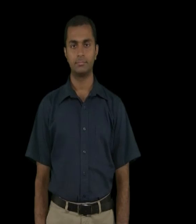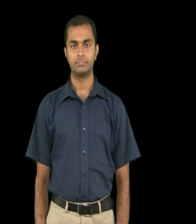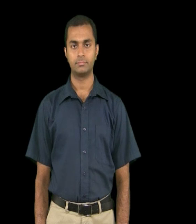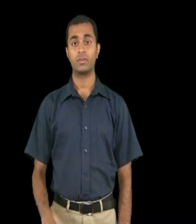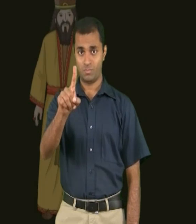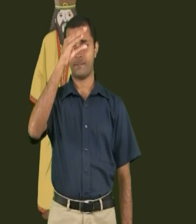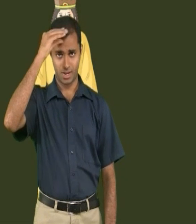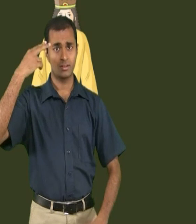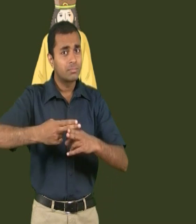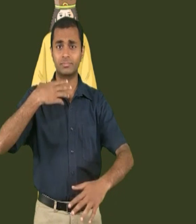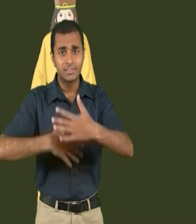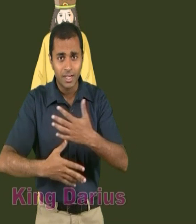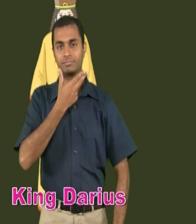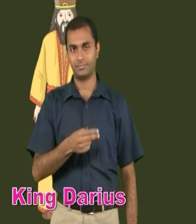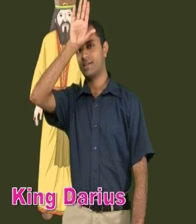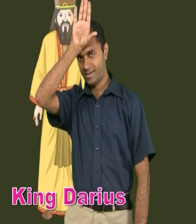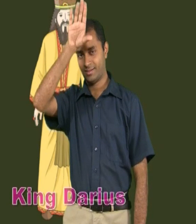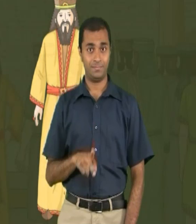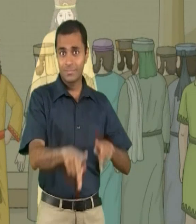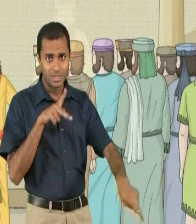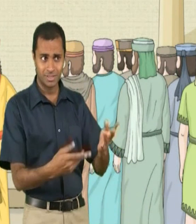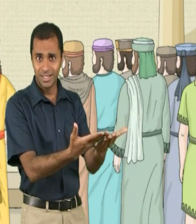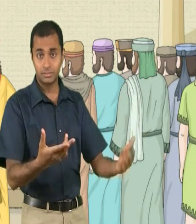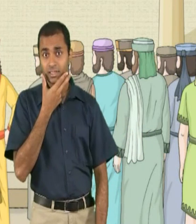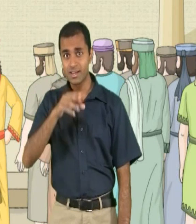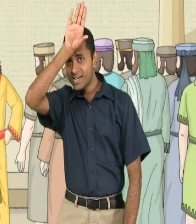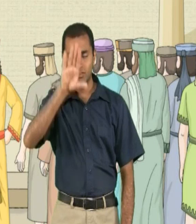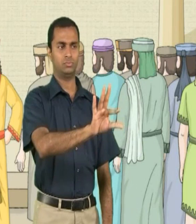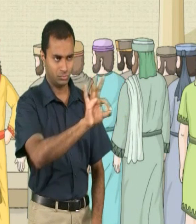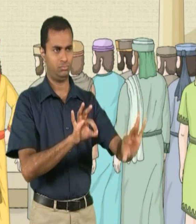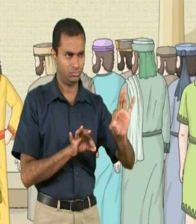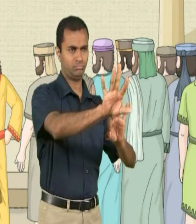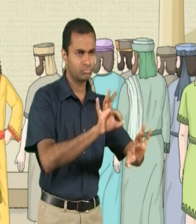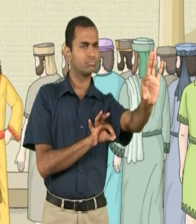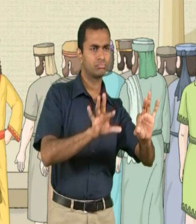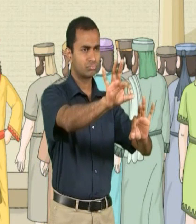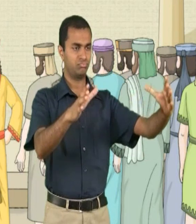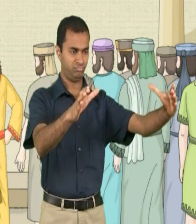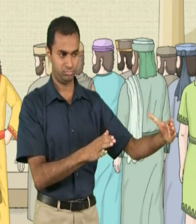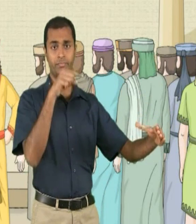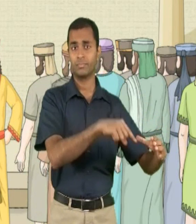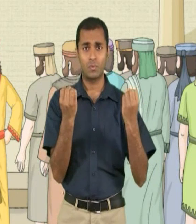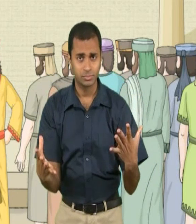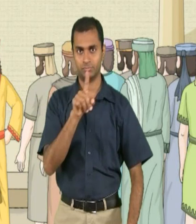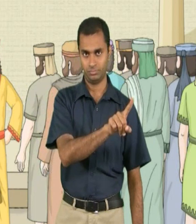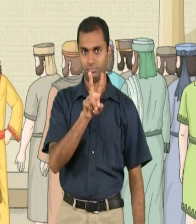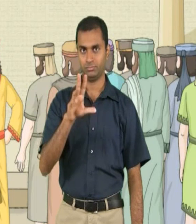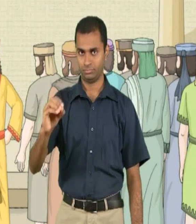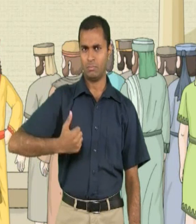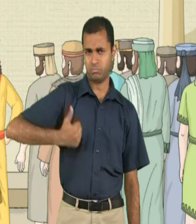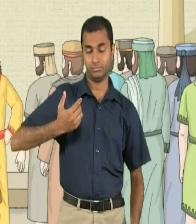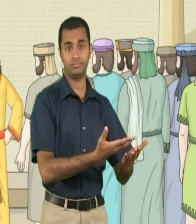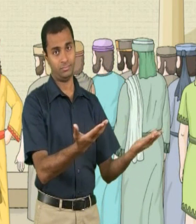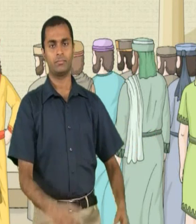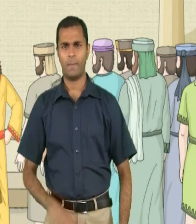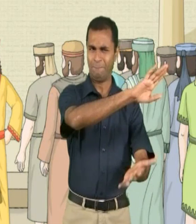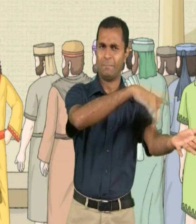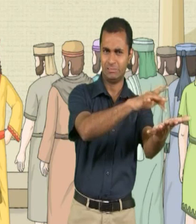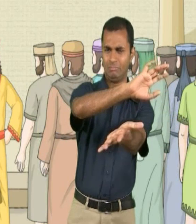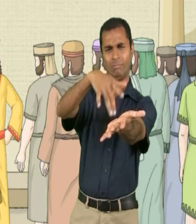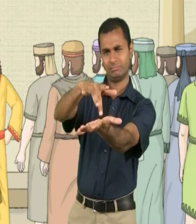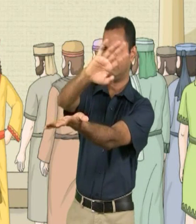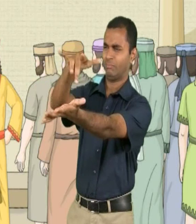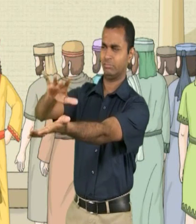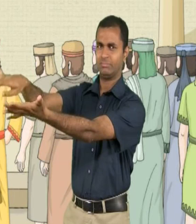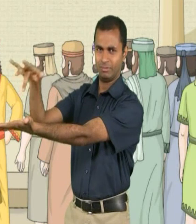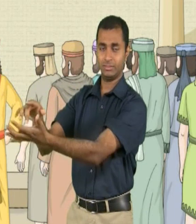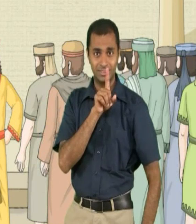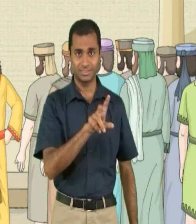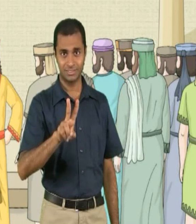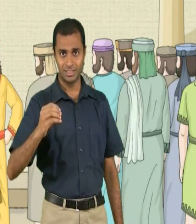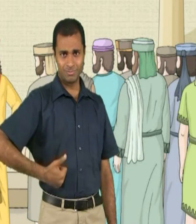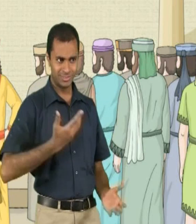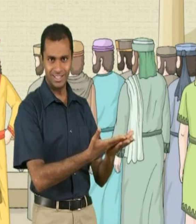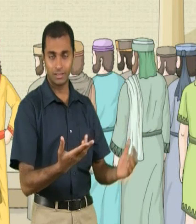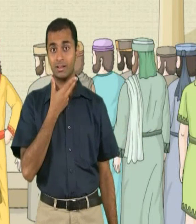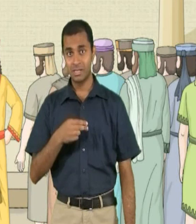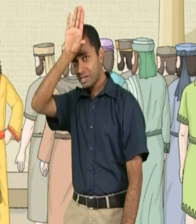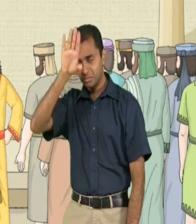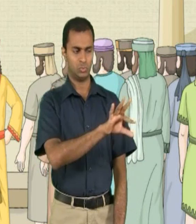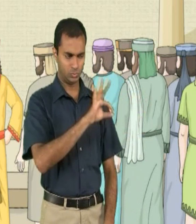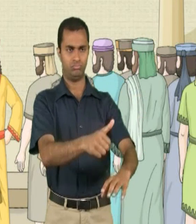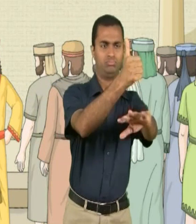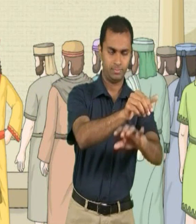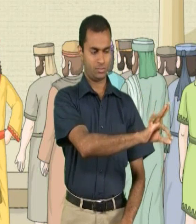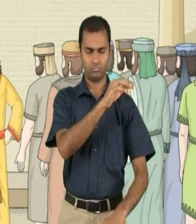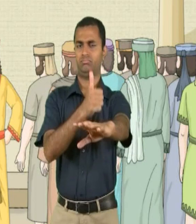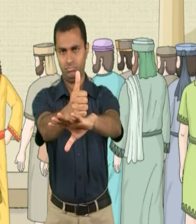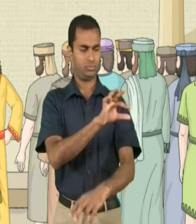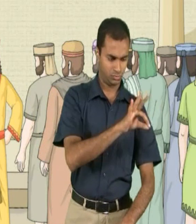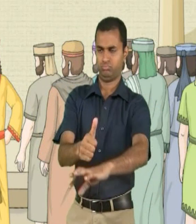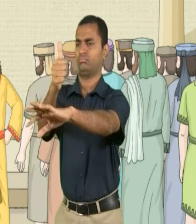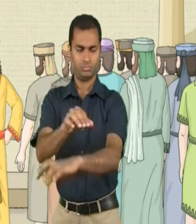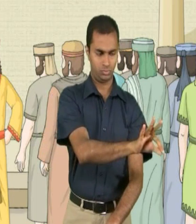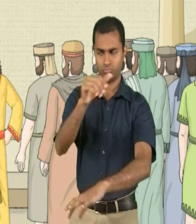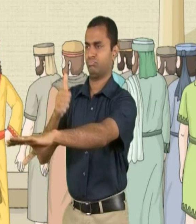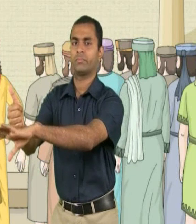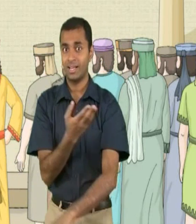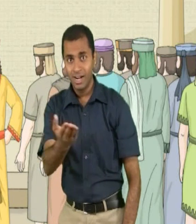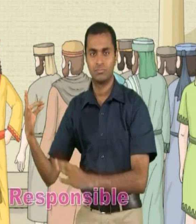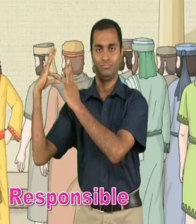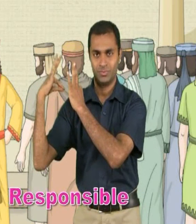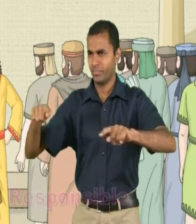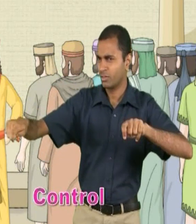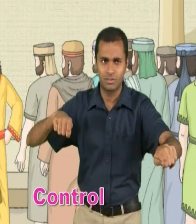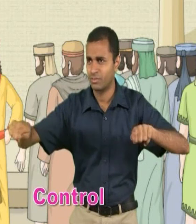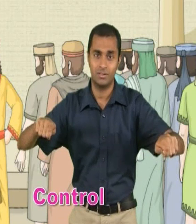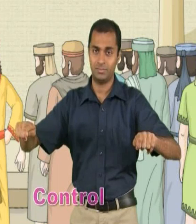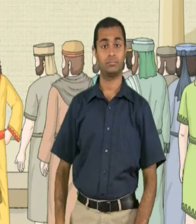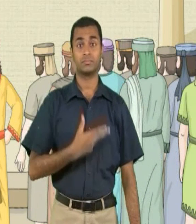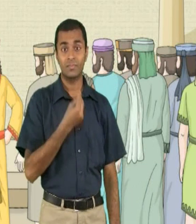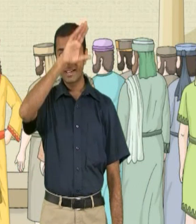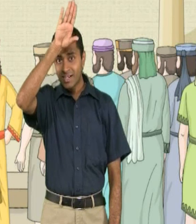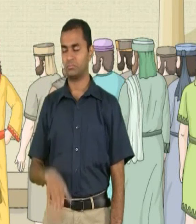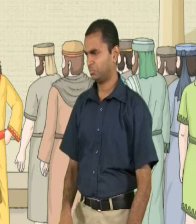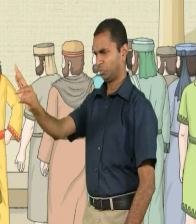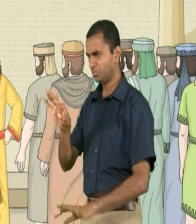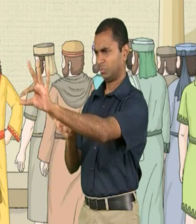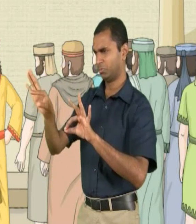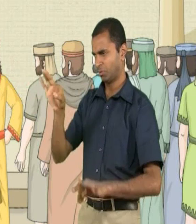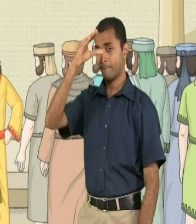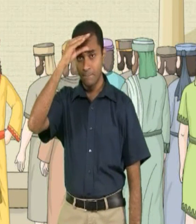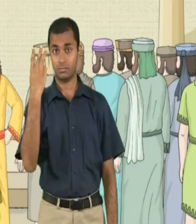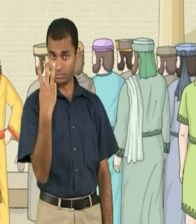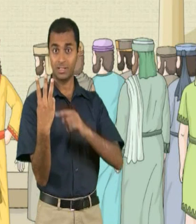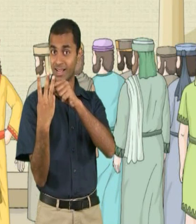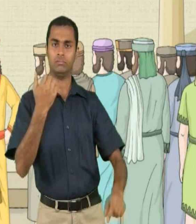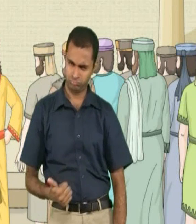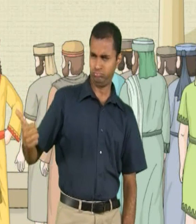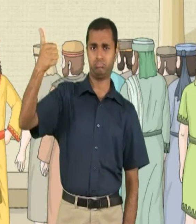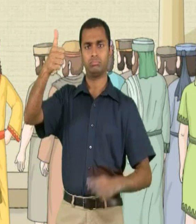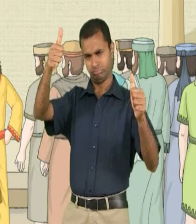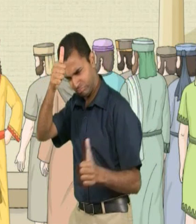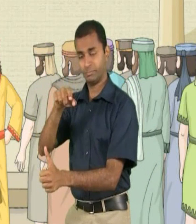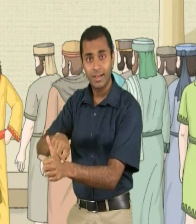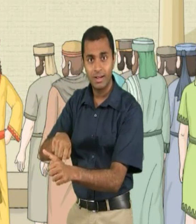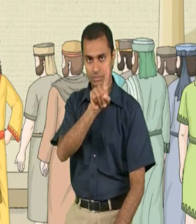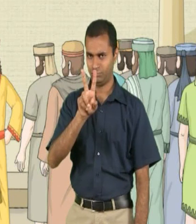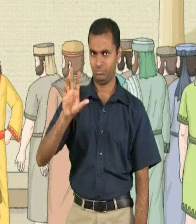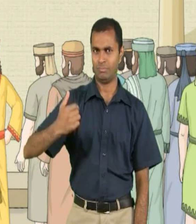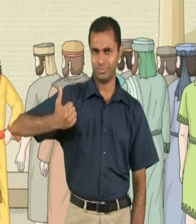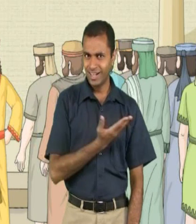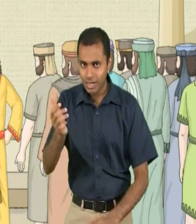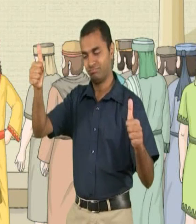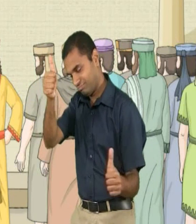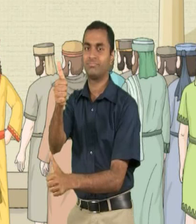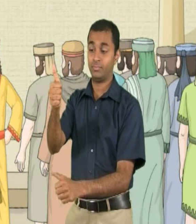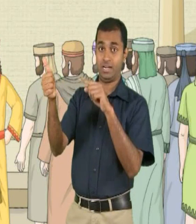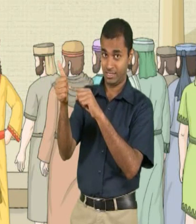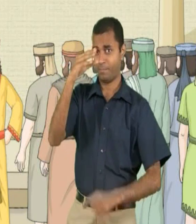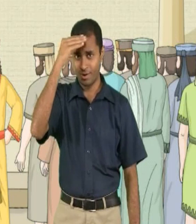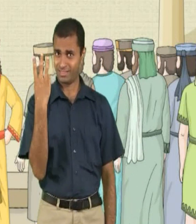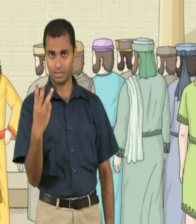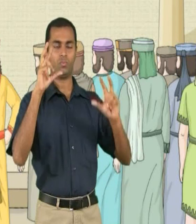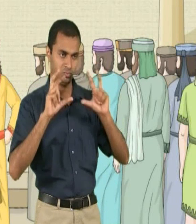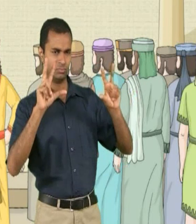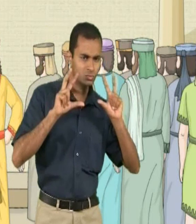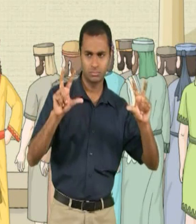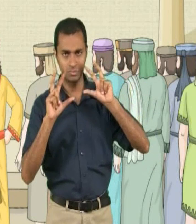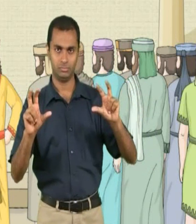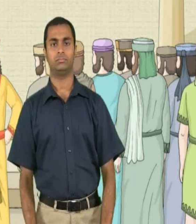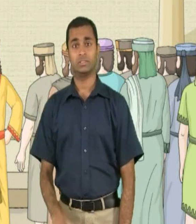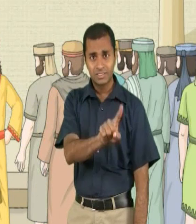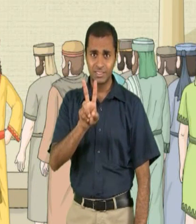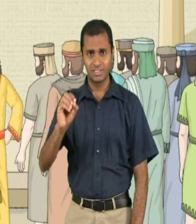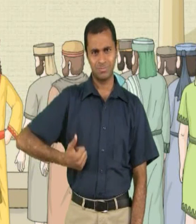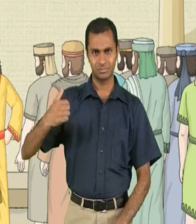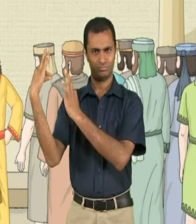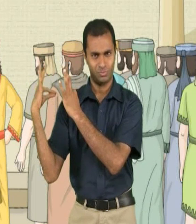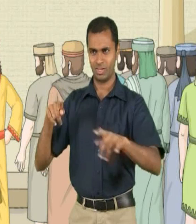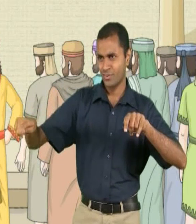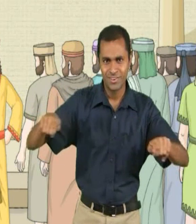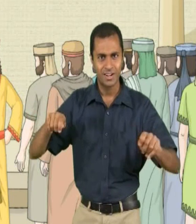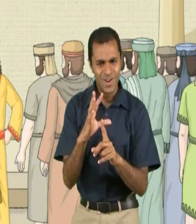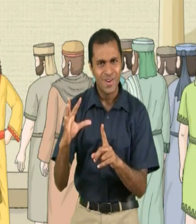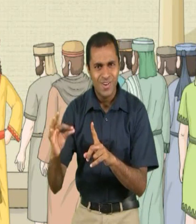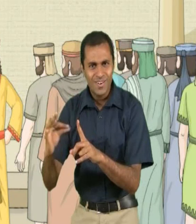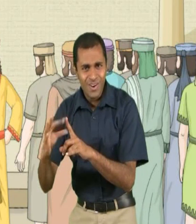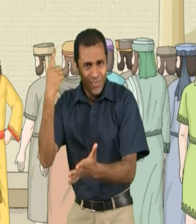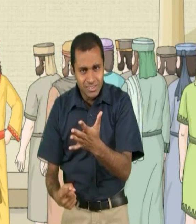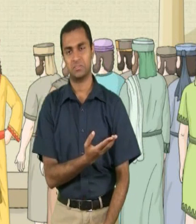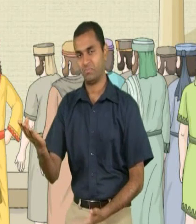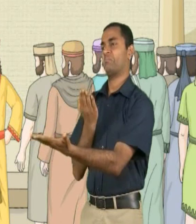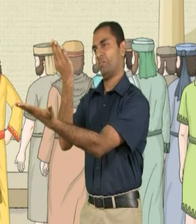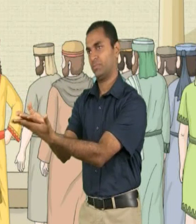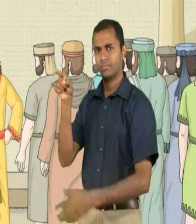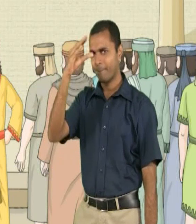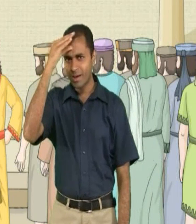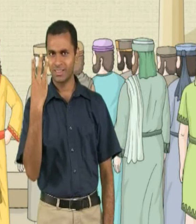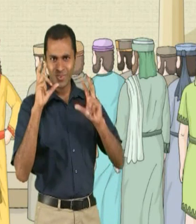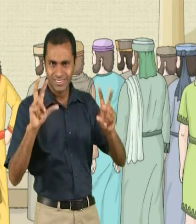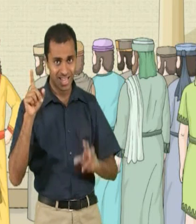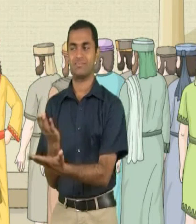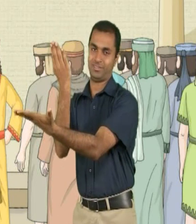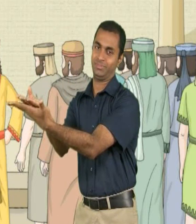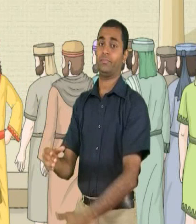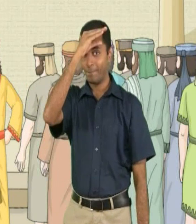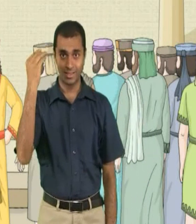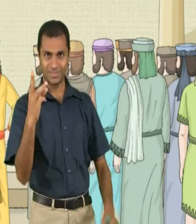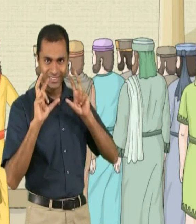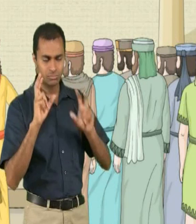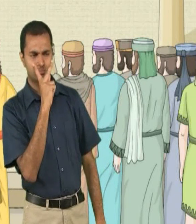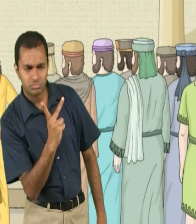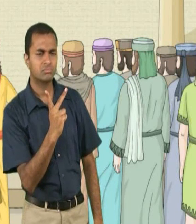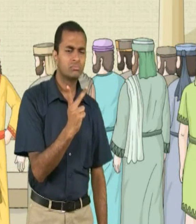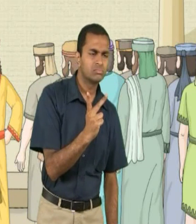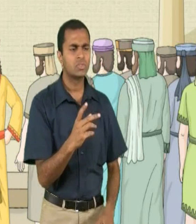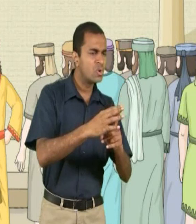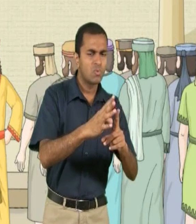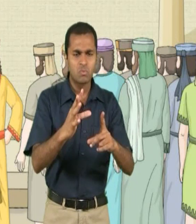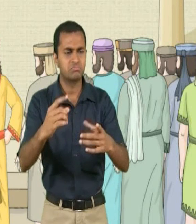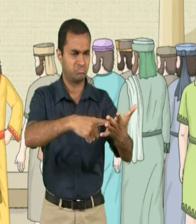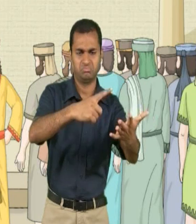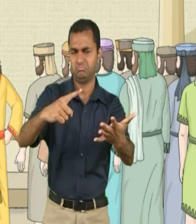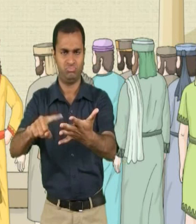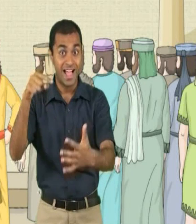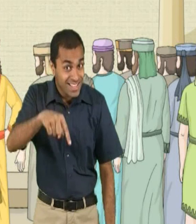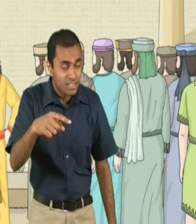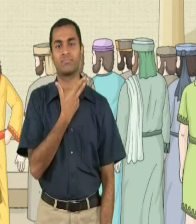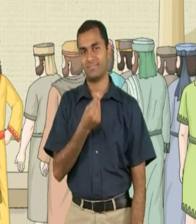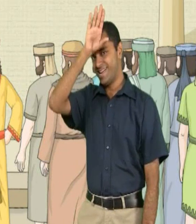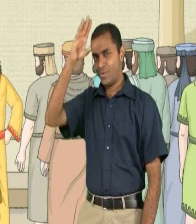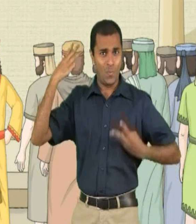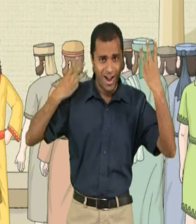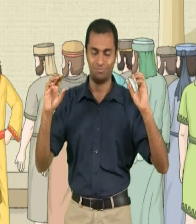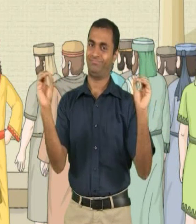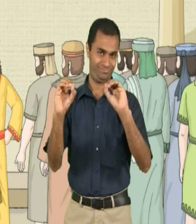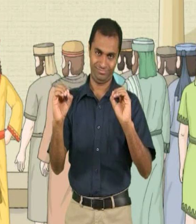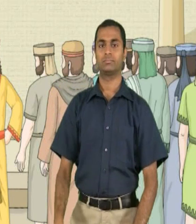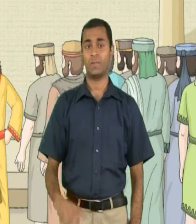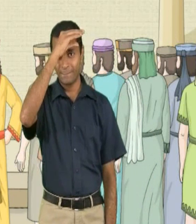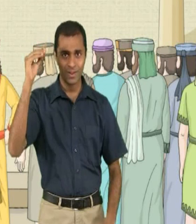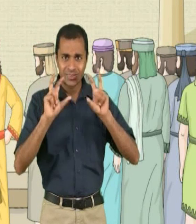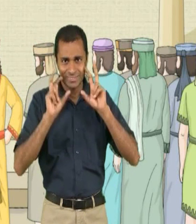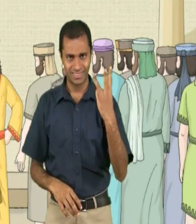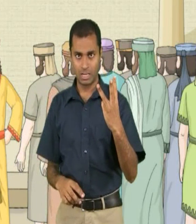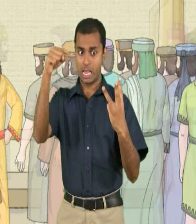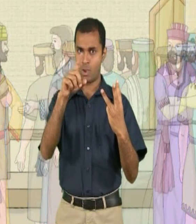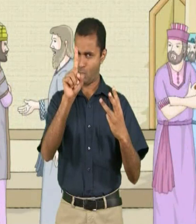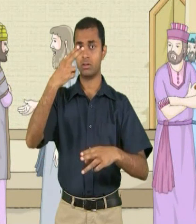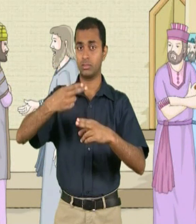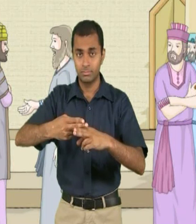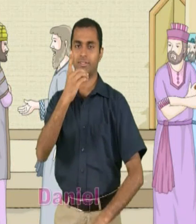Now it pleased Darius to appoint 120 satraps to rule throughout the kingdom, and over them three administrators, including Daniel, to whom these satraps were accountable so that the king would not suffer loss.